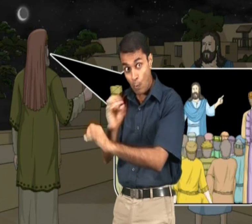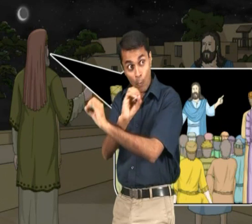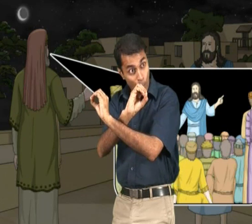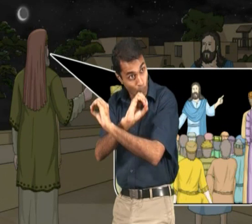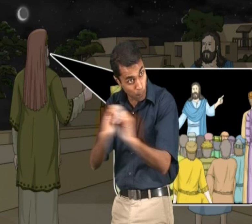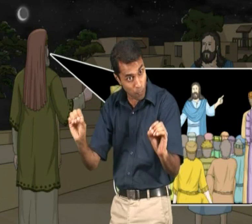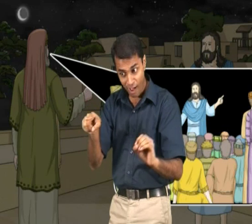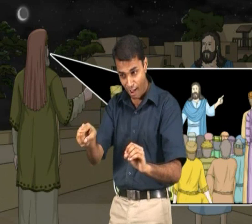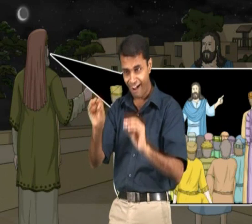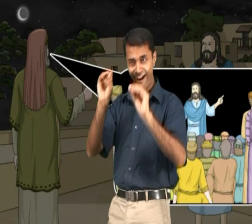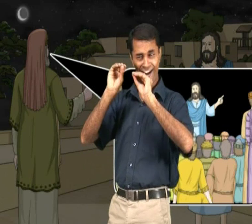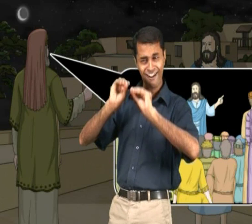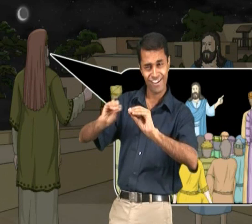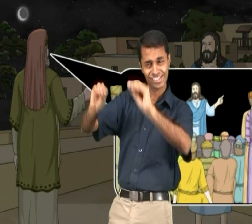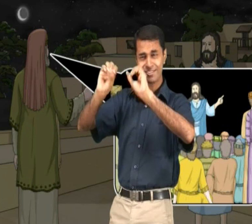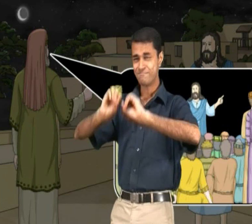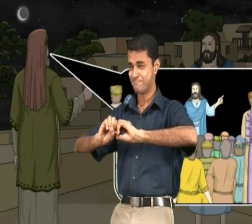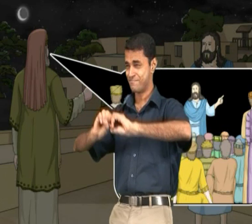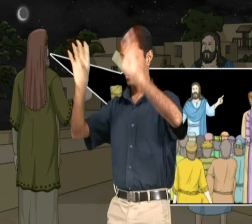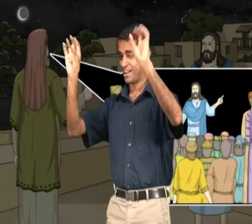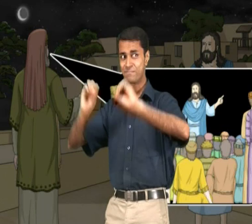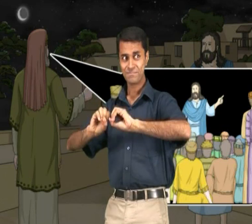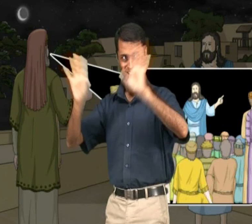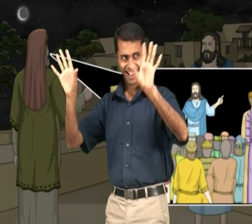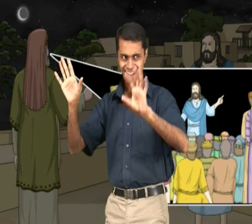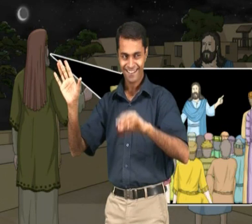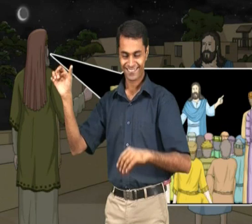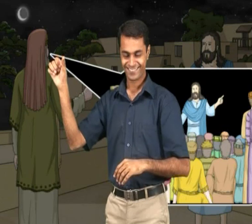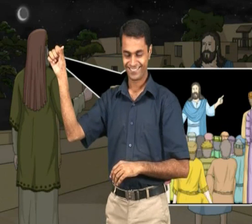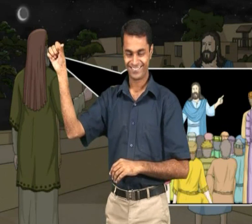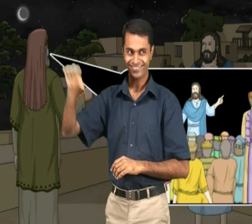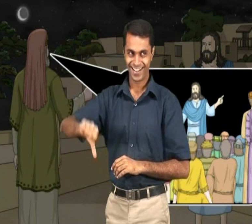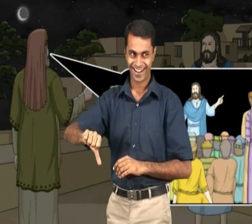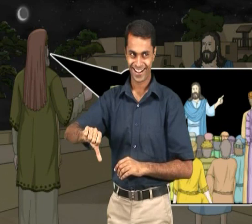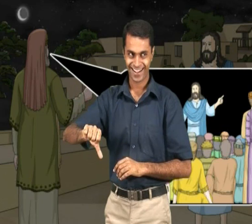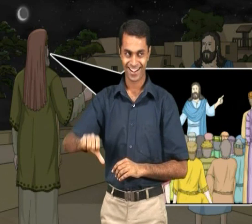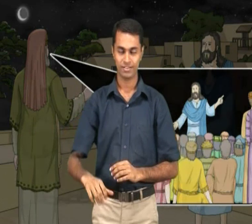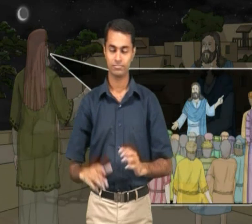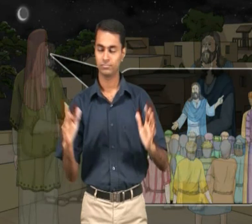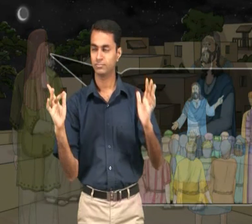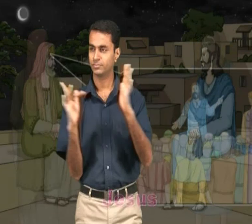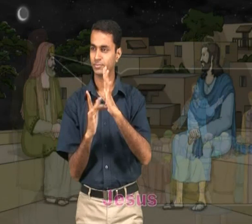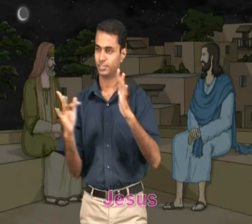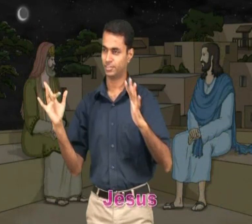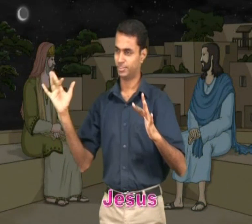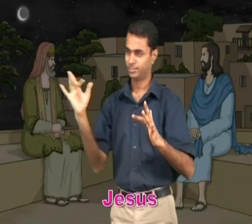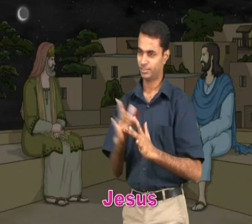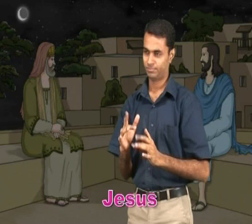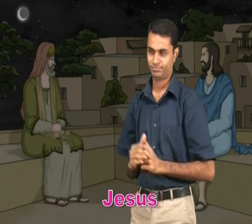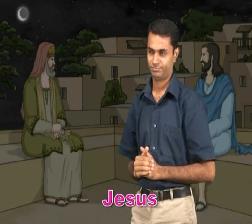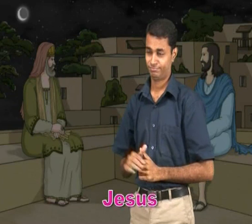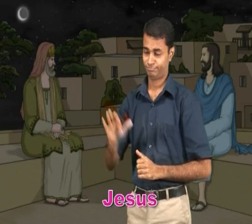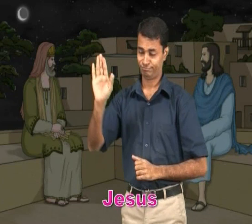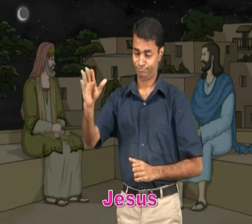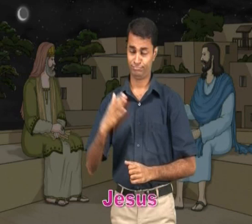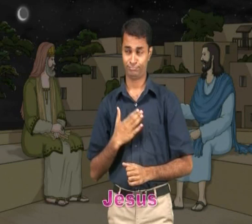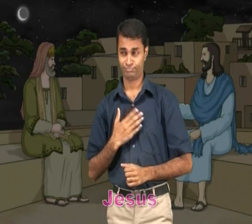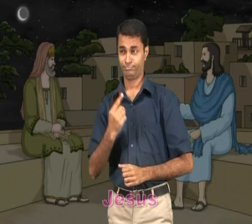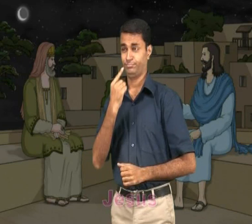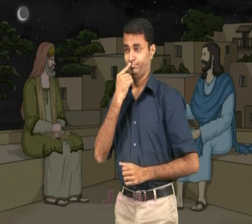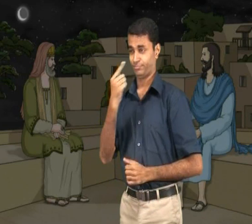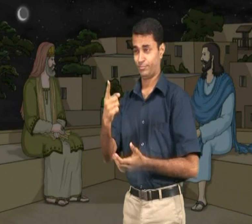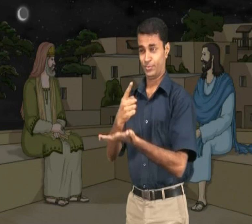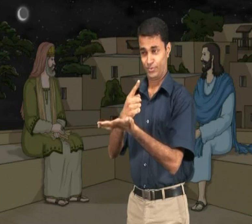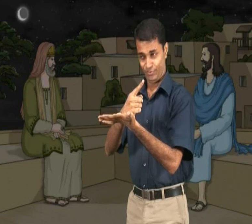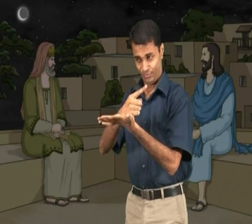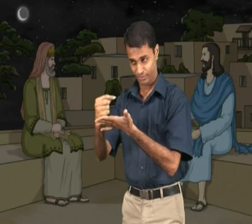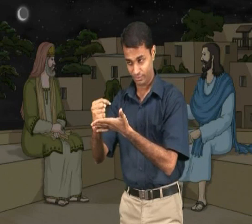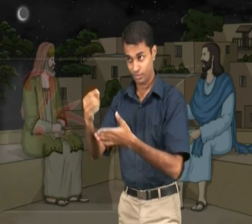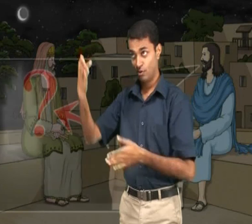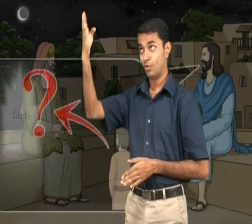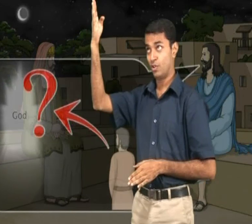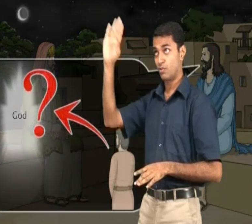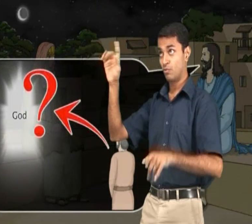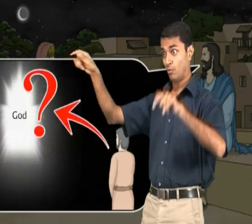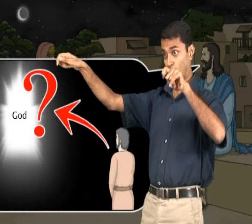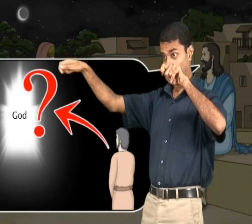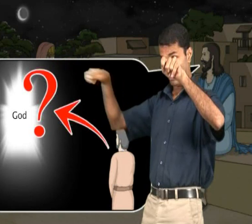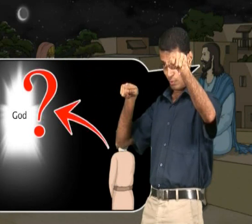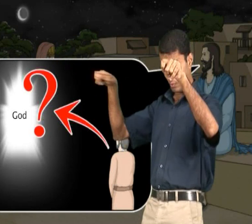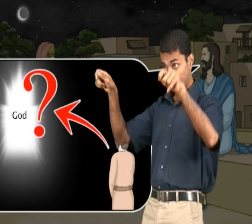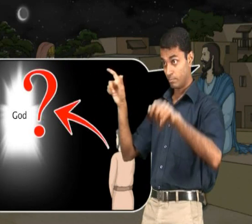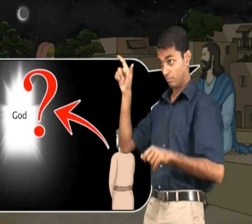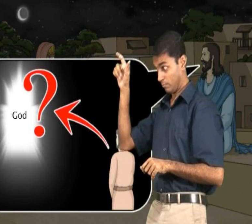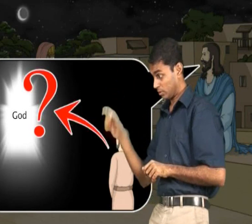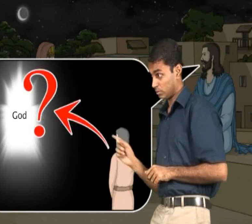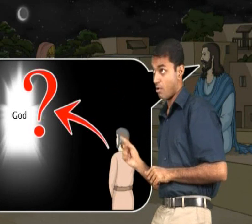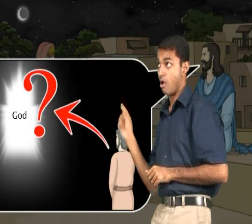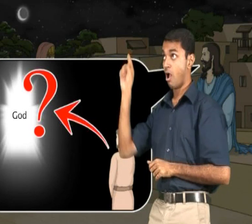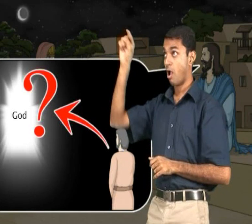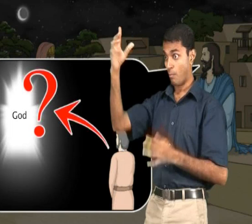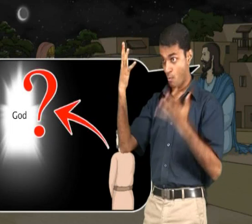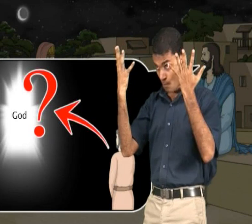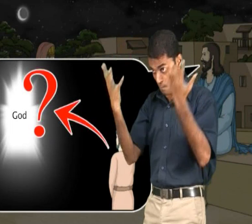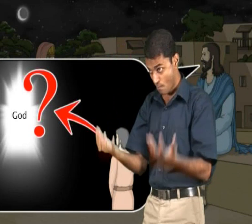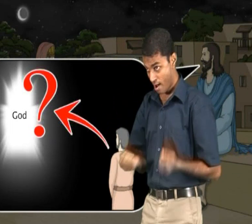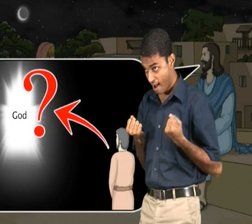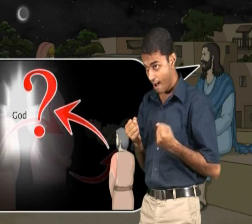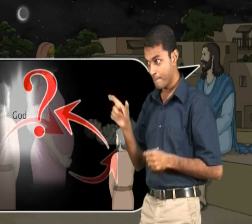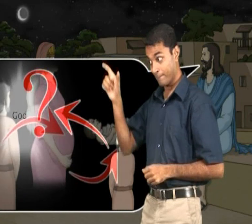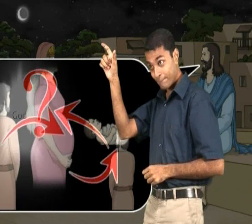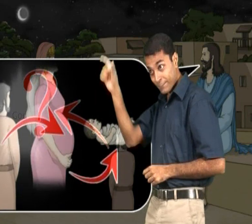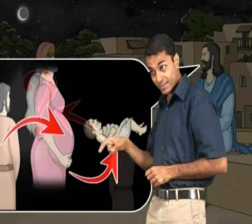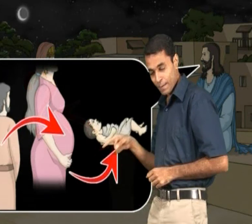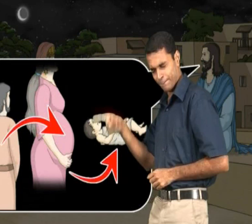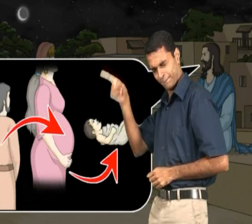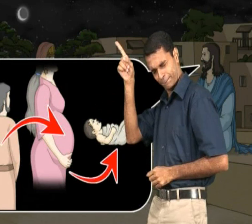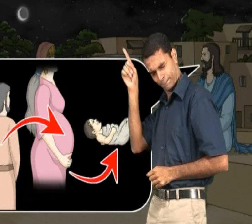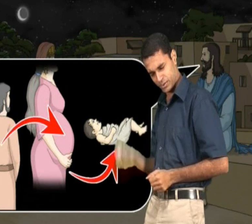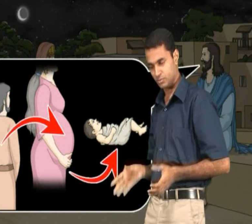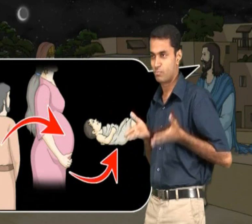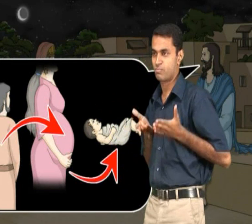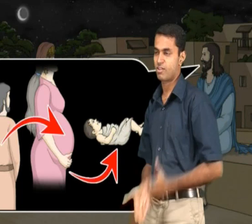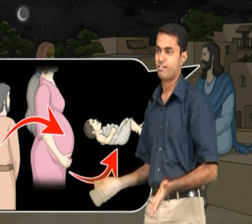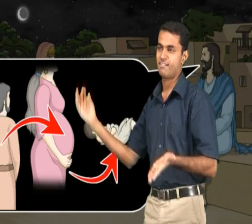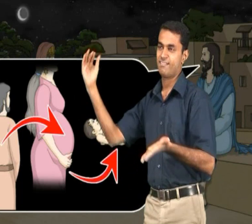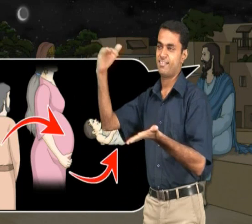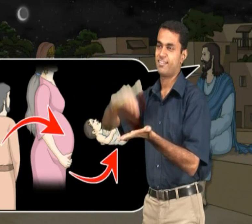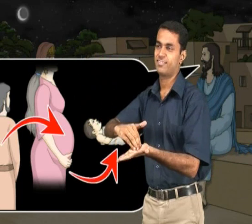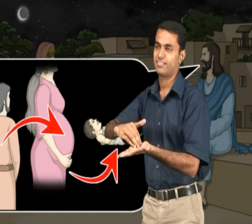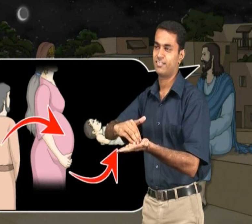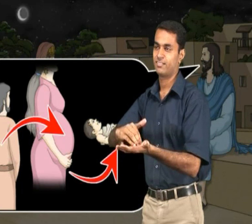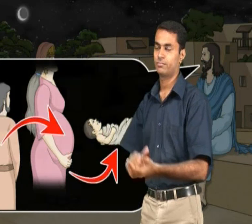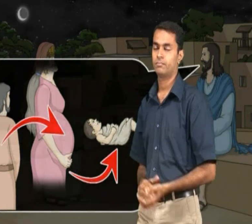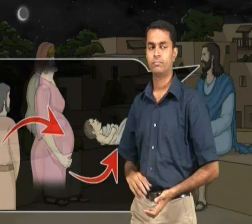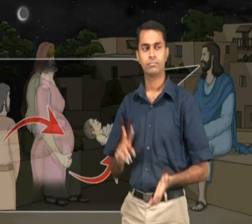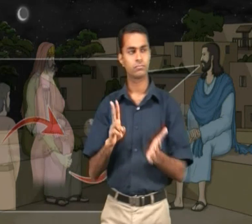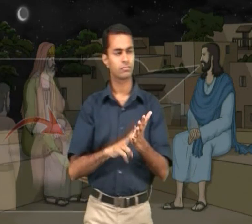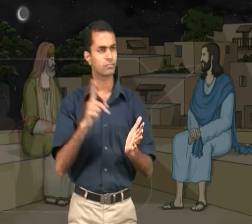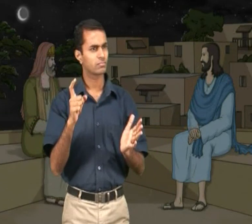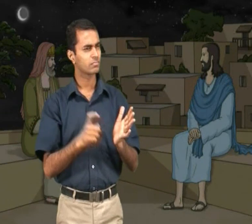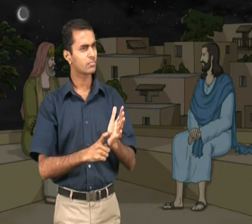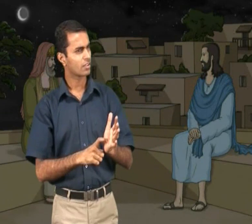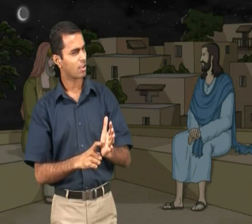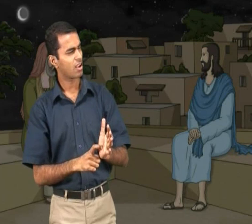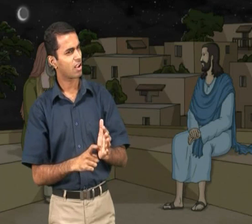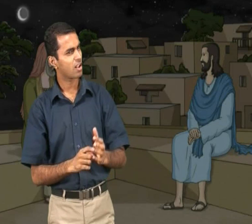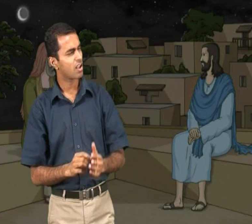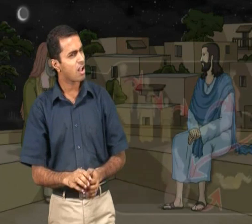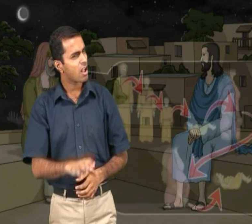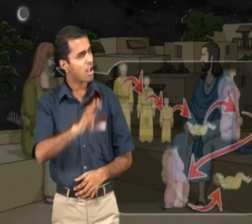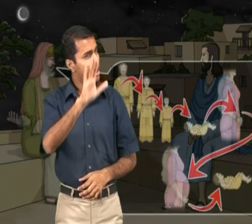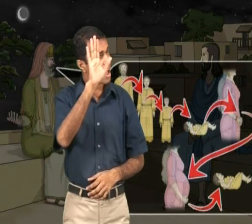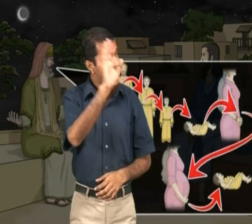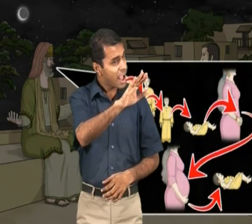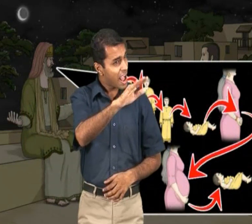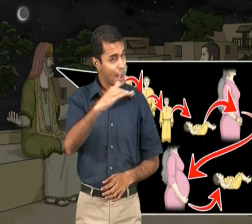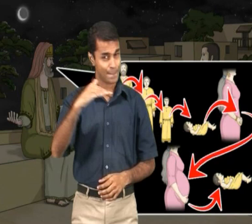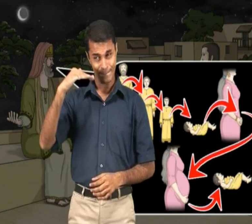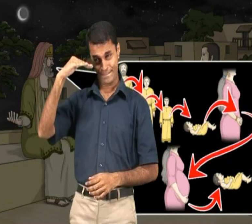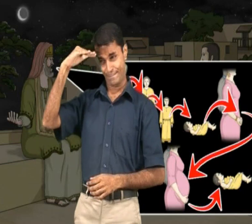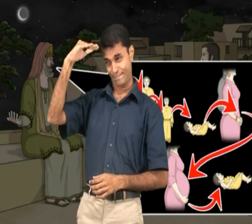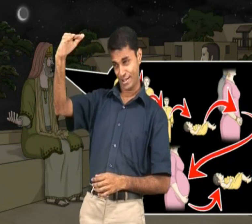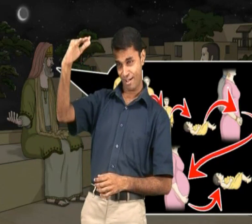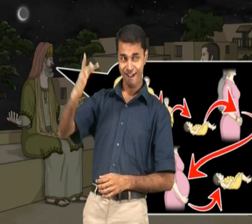Jesus replied, “Truly, truly, I tell you, no one can see the kingdom of God unless he is born again.”